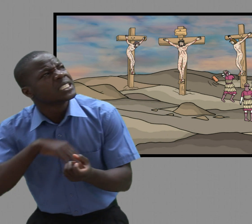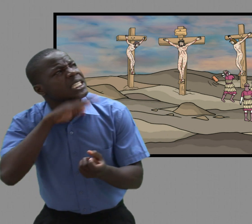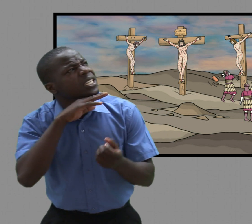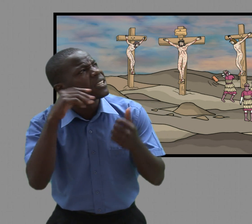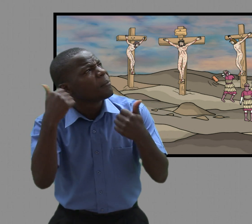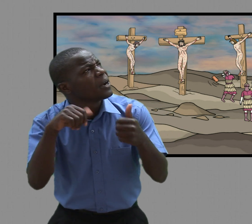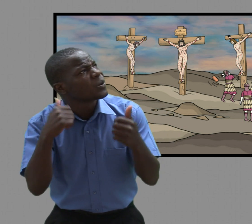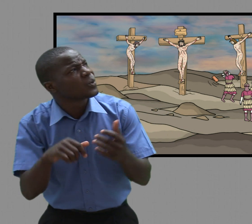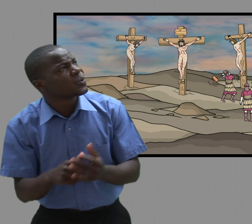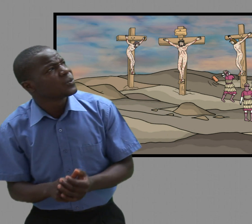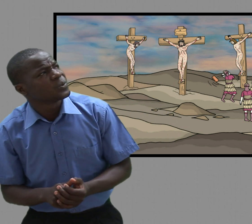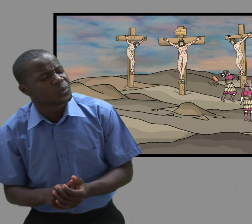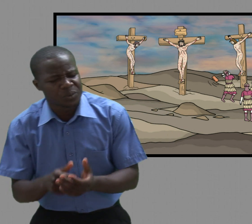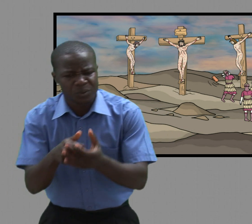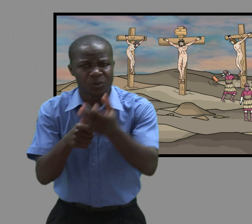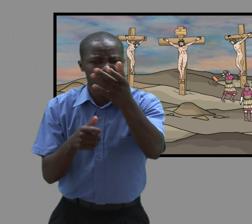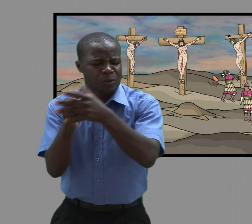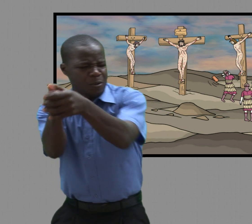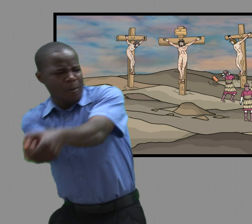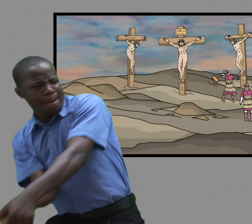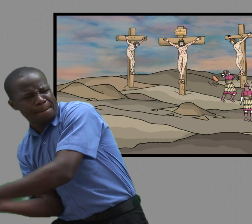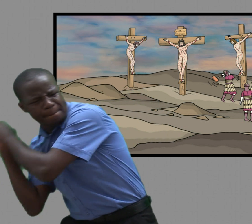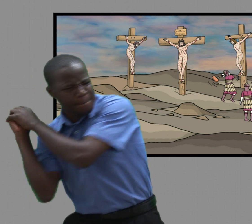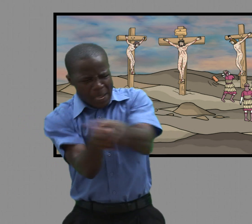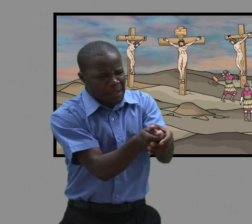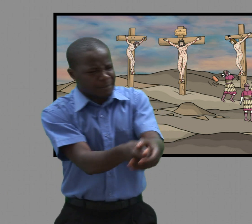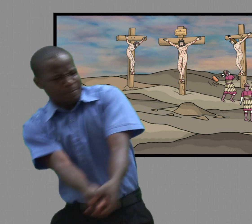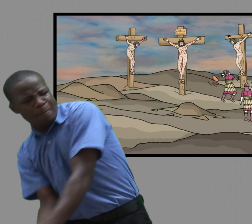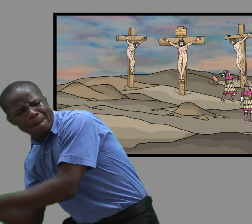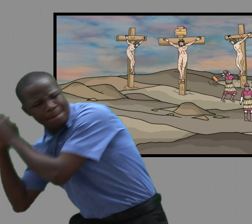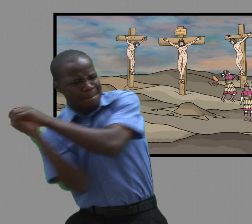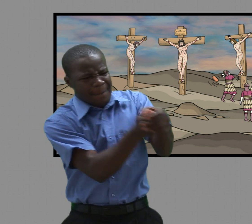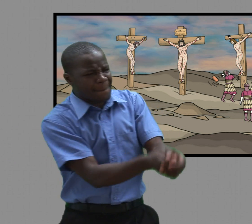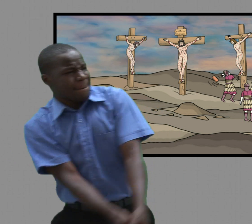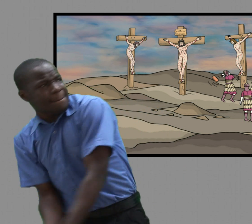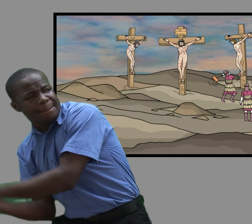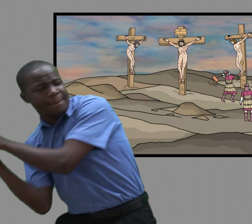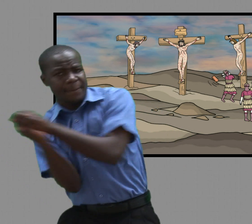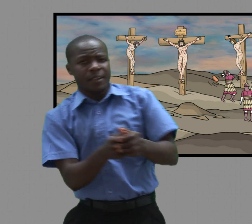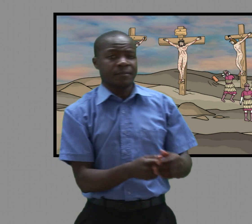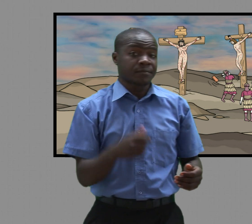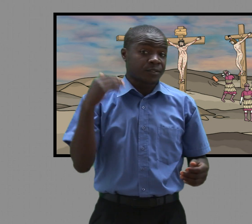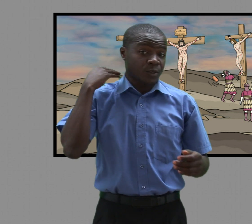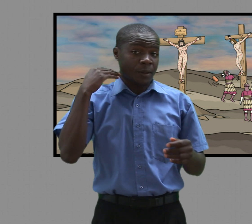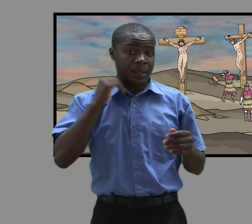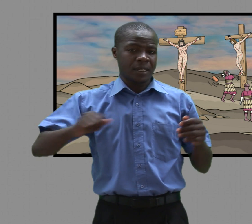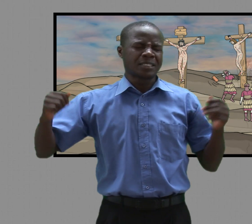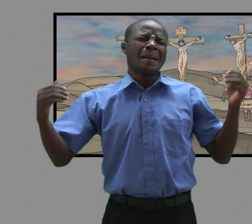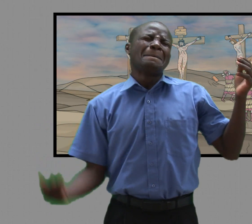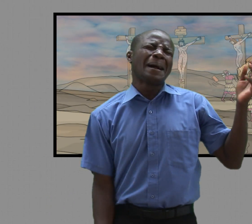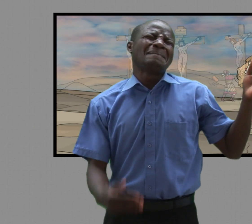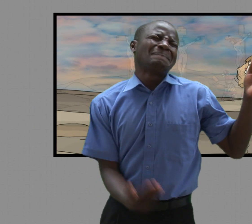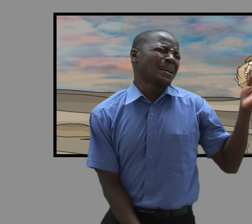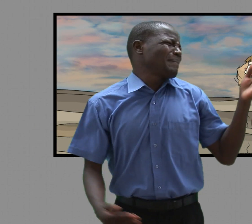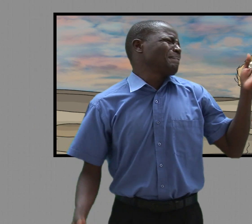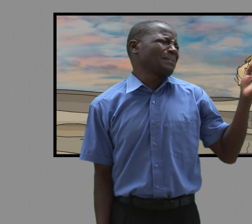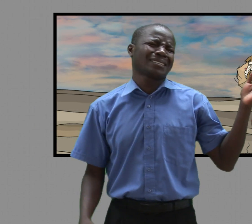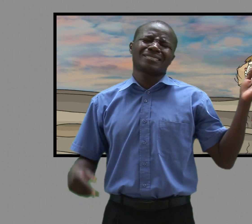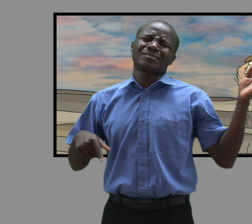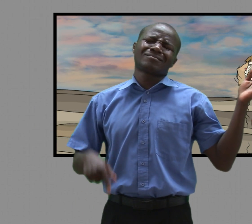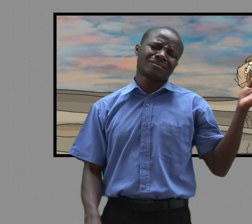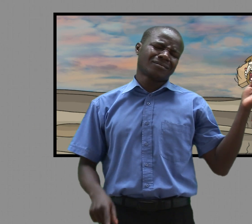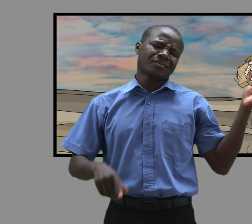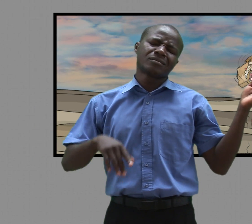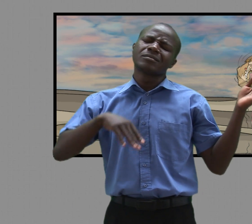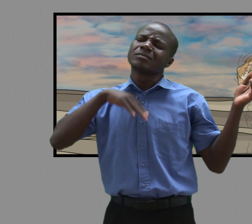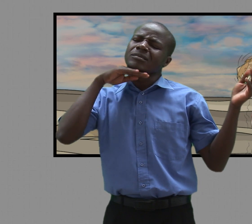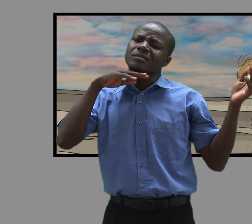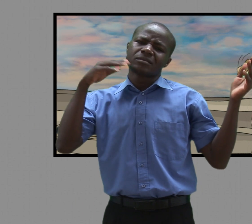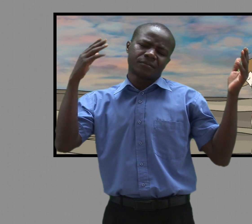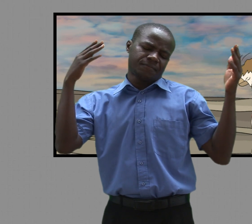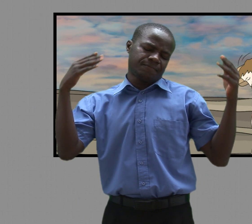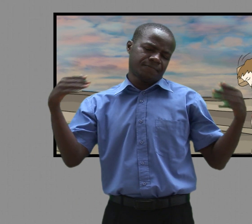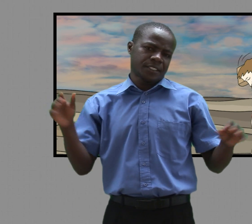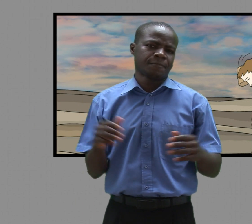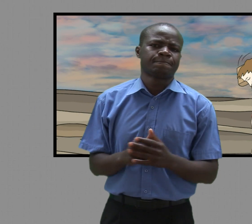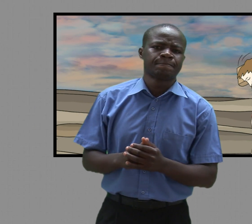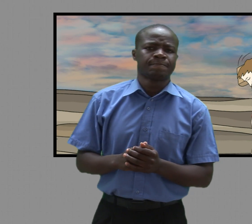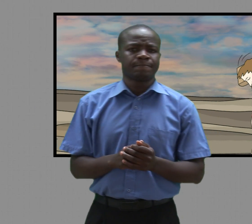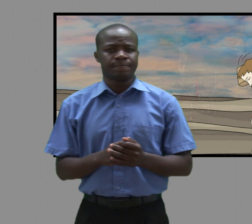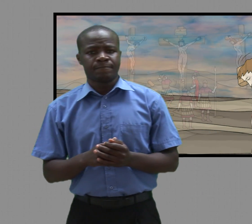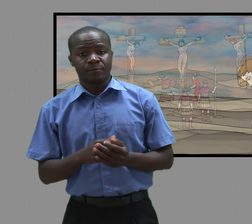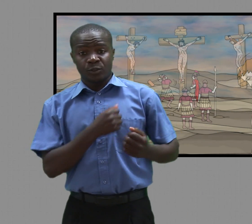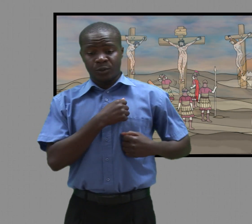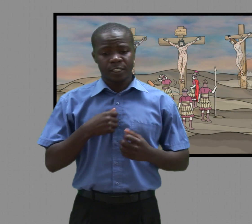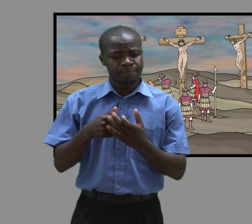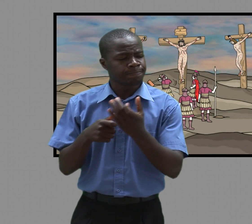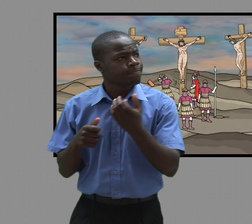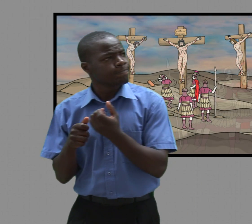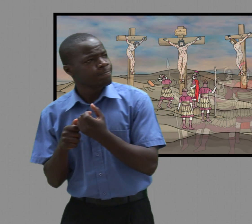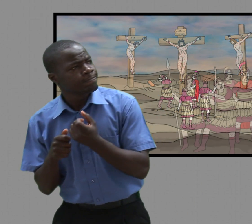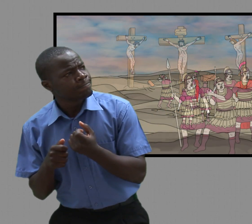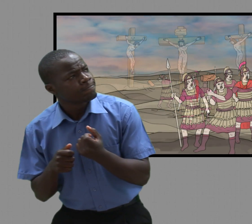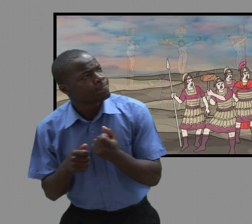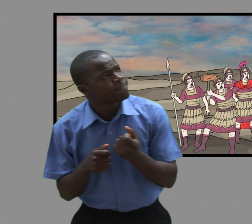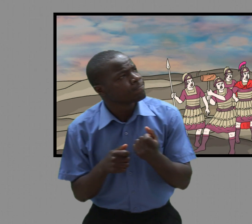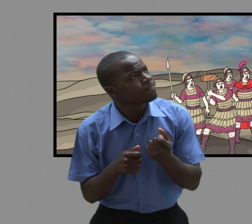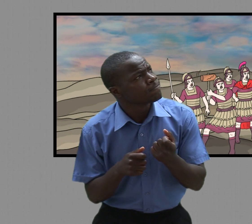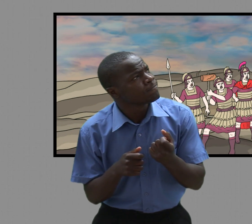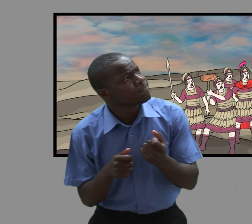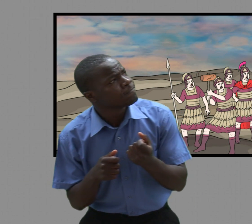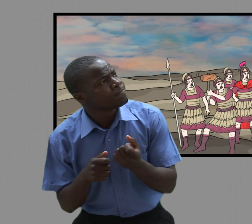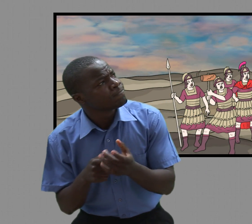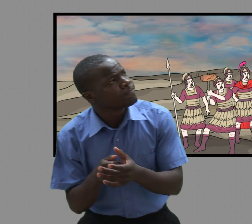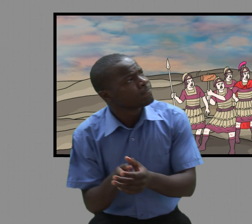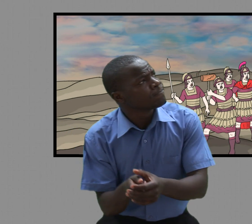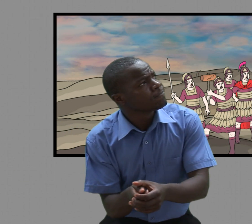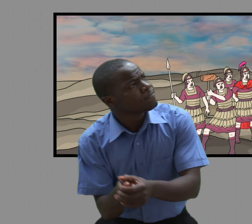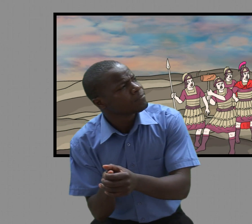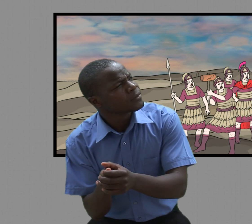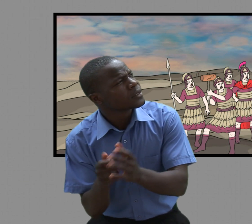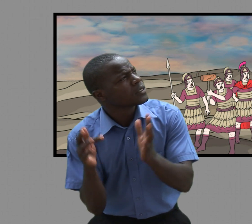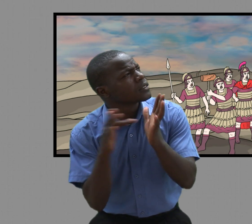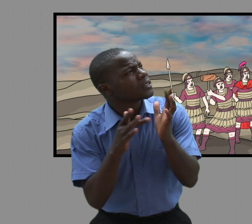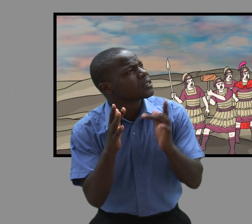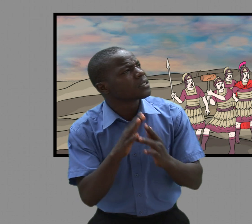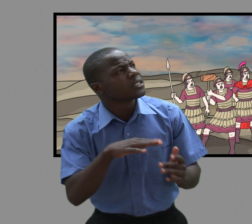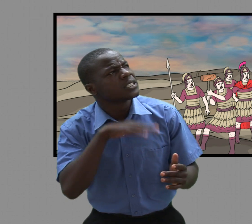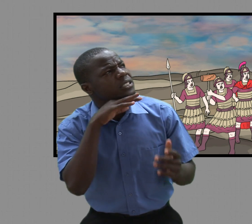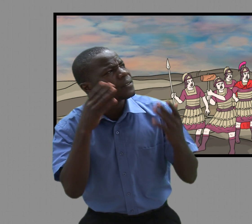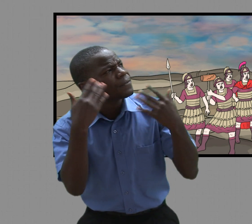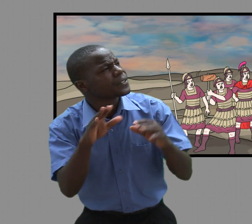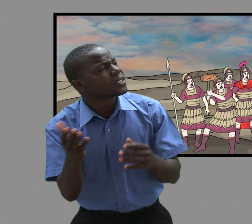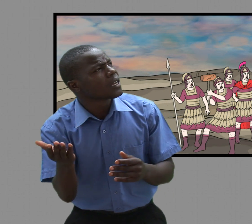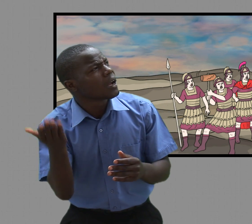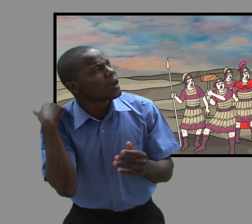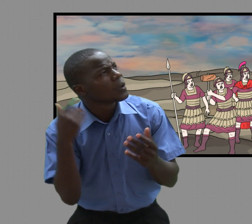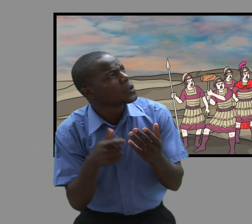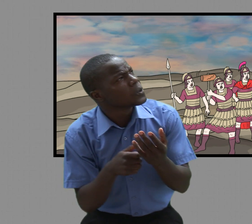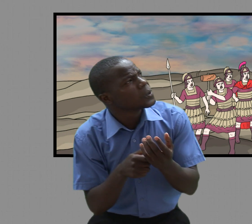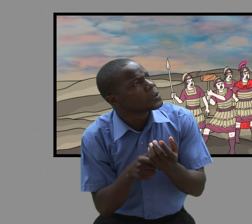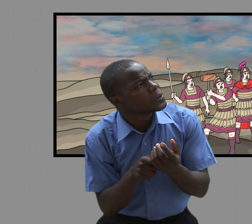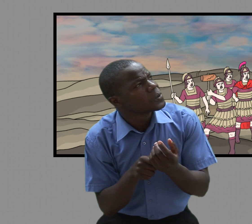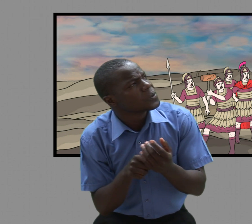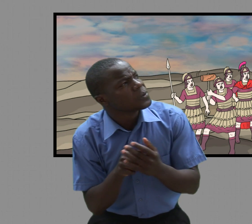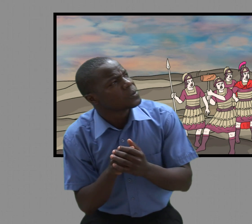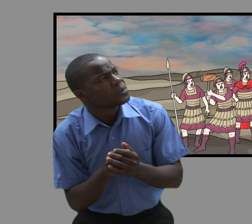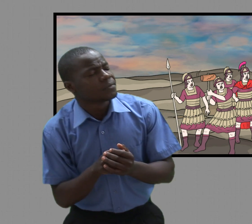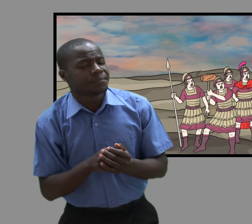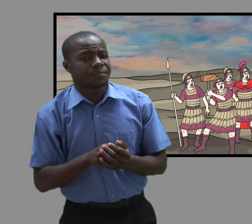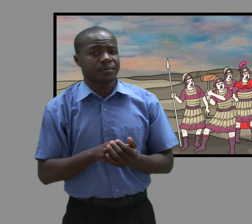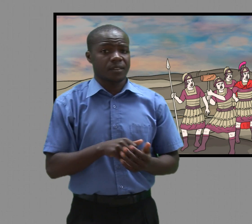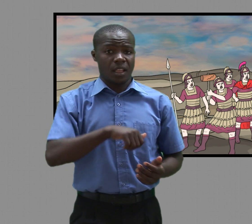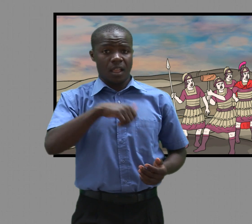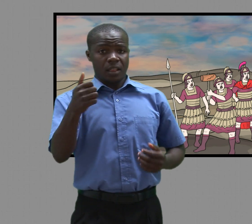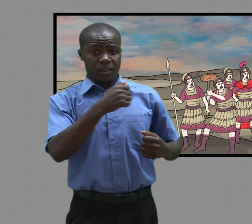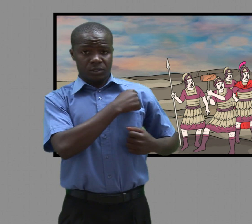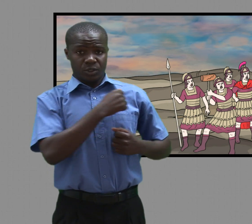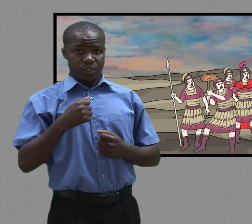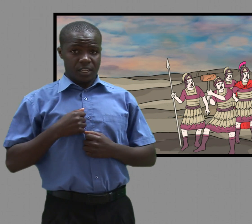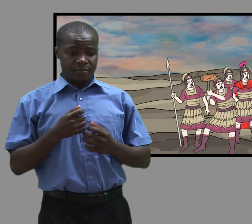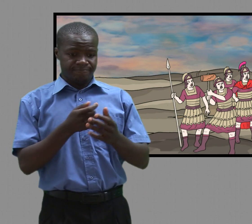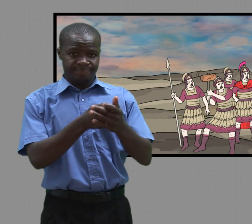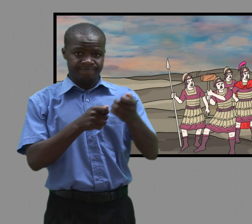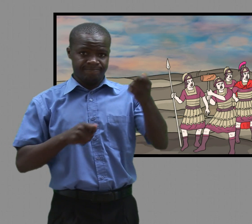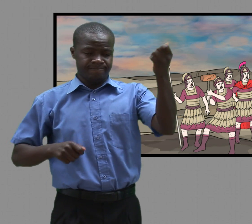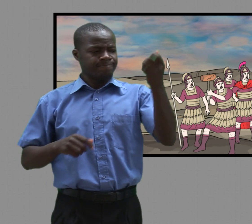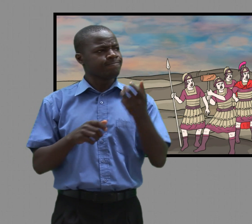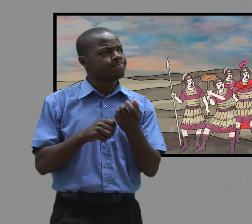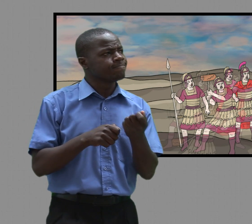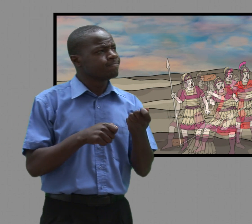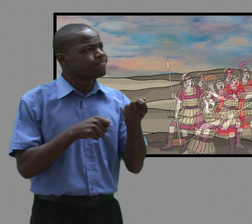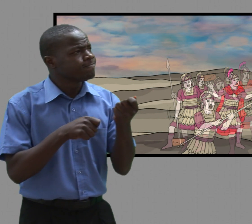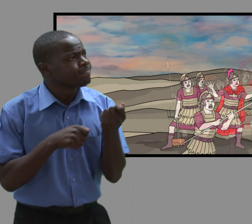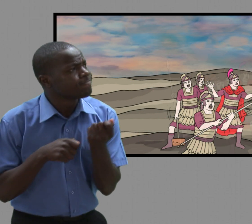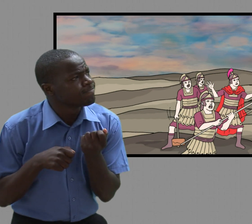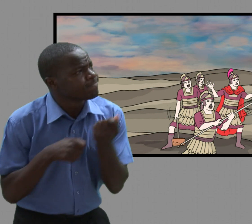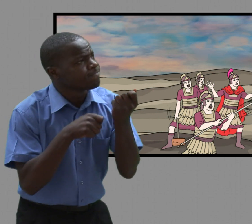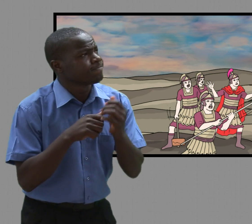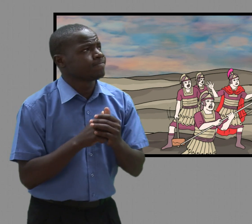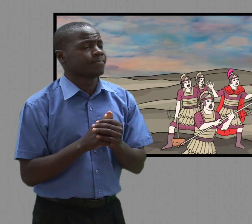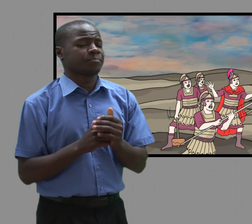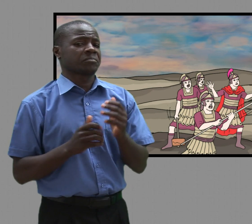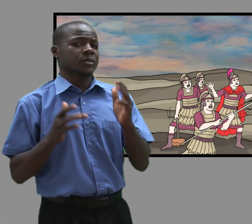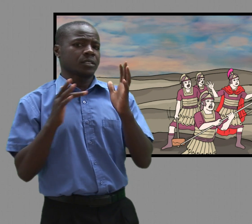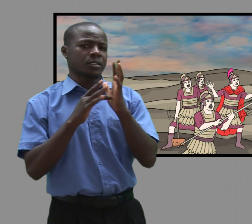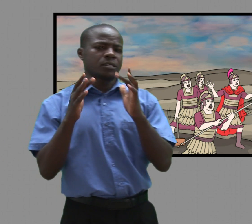In order that the bodies would not remain on the cross during the Sabbath, the Jews asked Pilate to have the legs broken and the bodies removed. So the soldiers came and broke the legs of the first man who had been crucified with Jesus, and those of the other. But when they came to Jesus and saw that He was already dead, they did not break His legs.